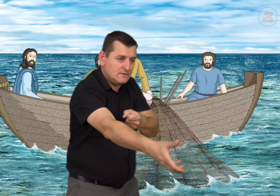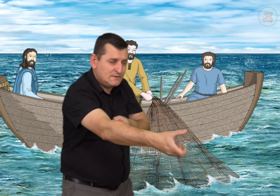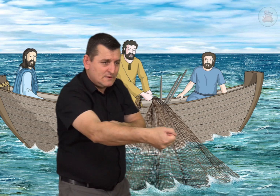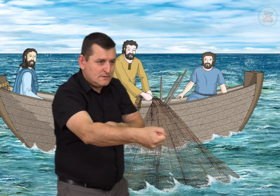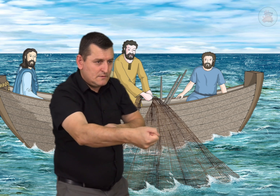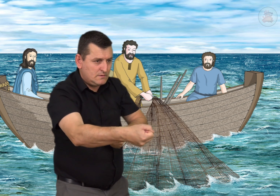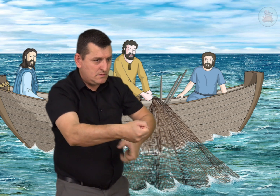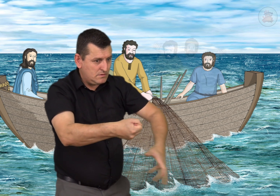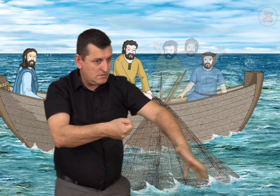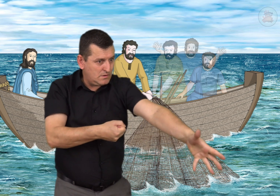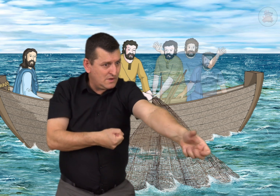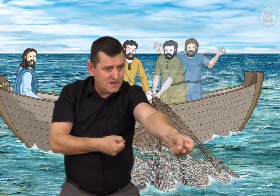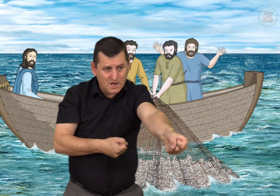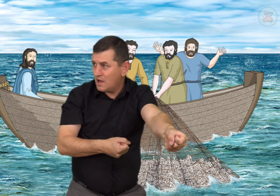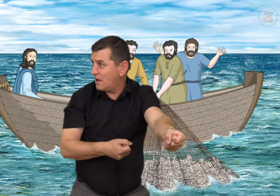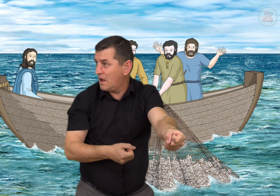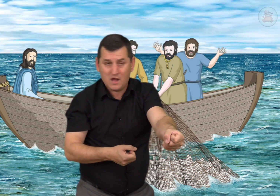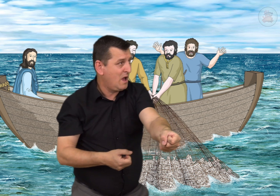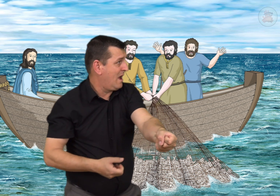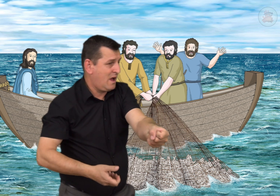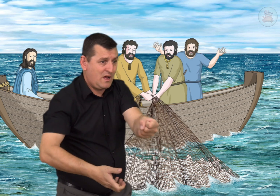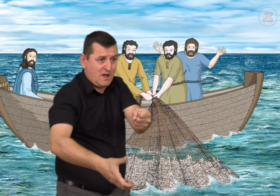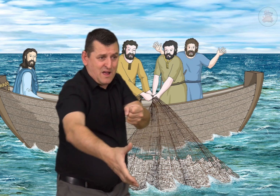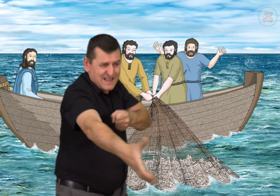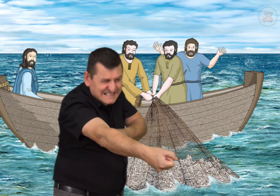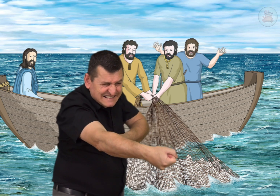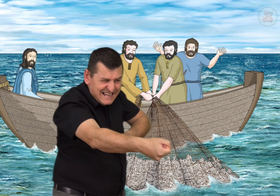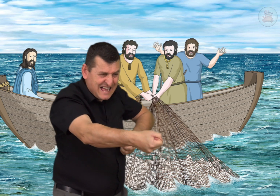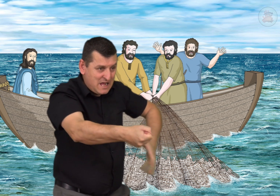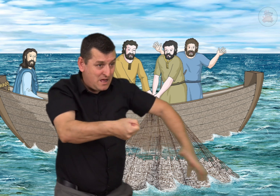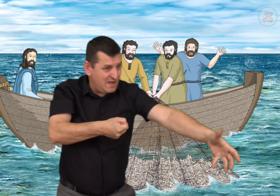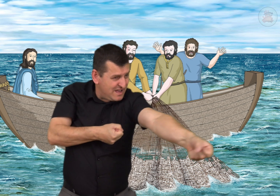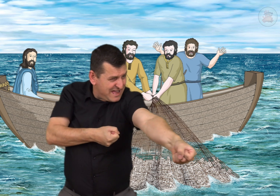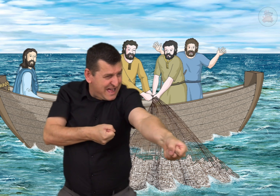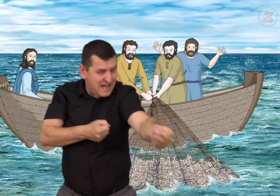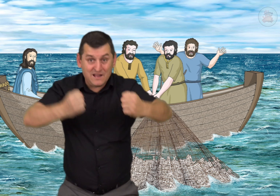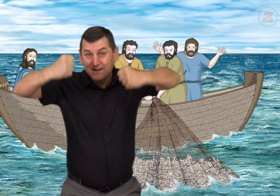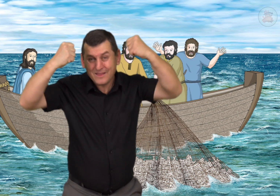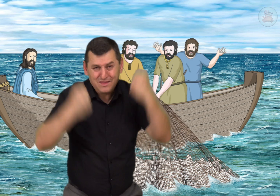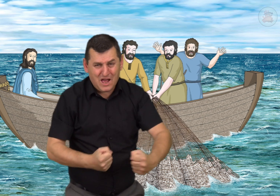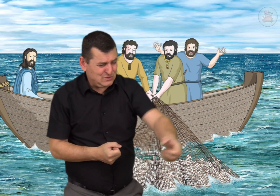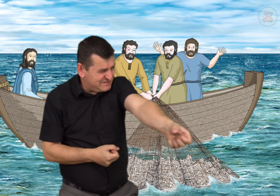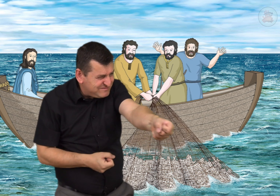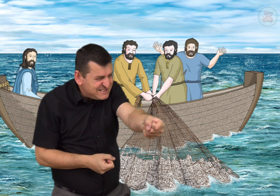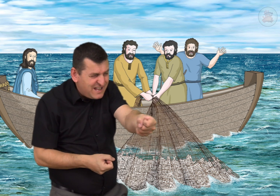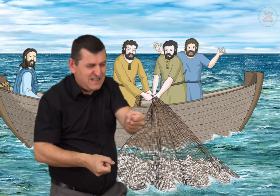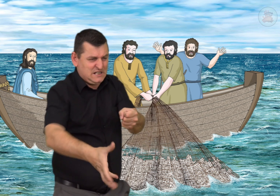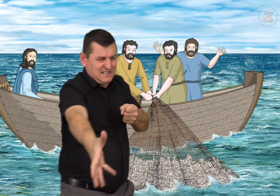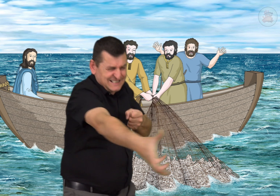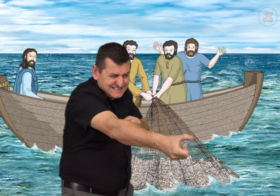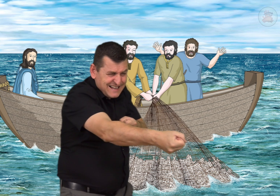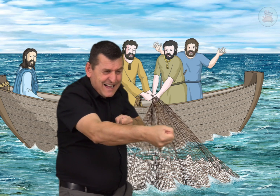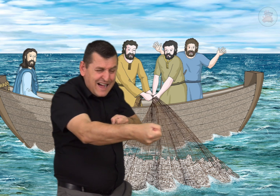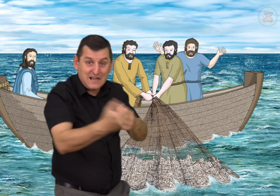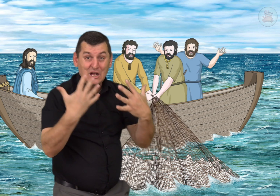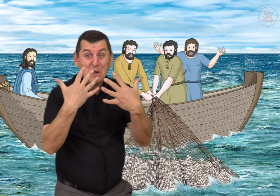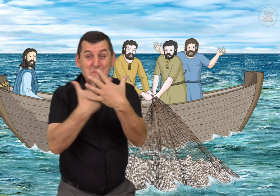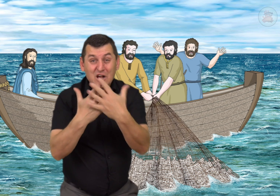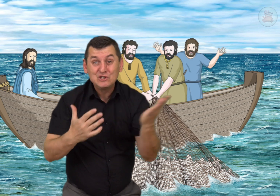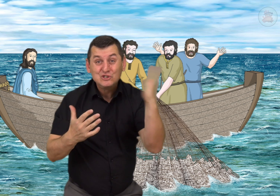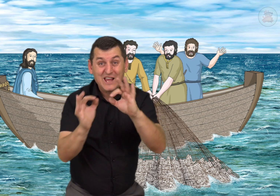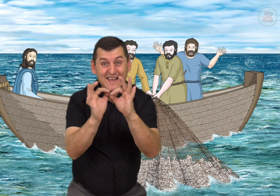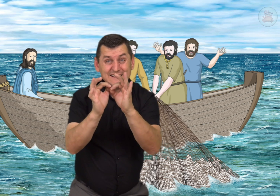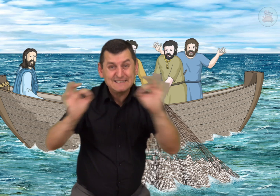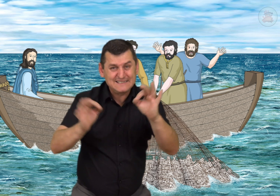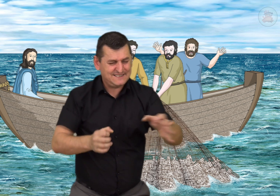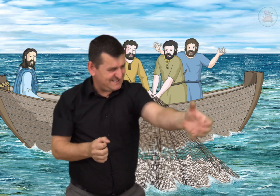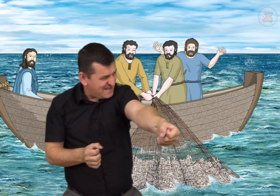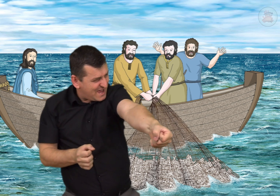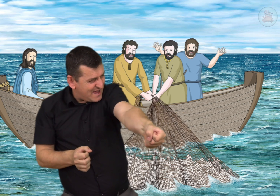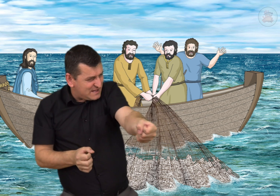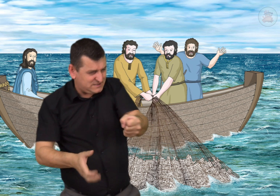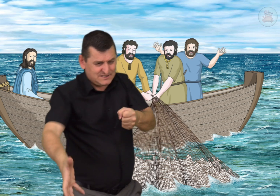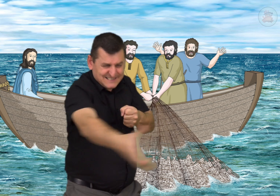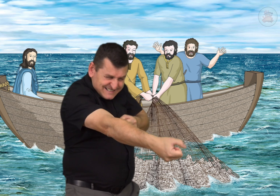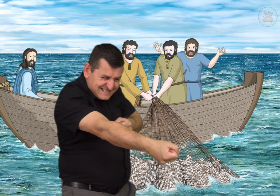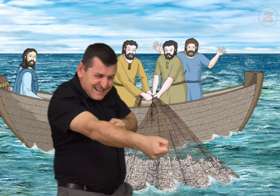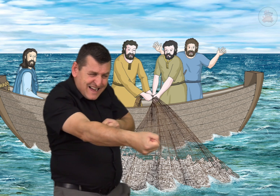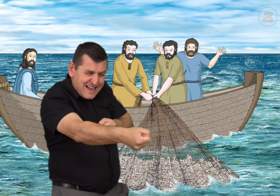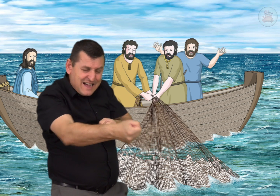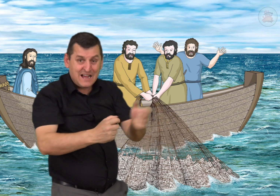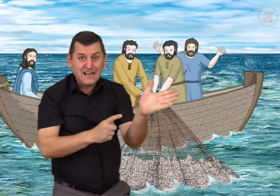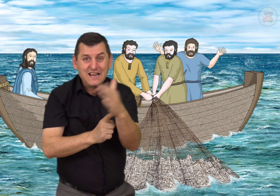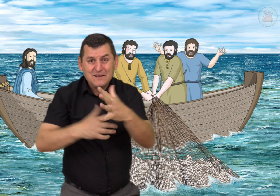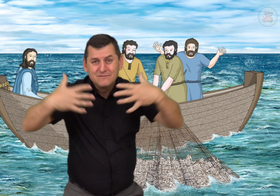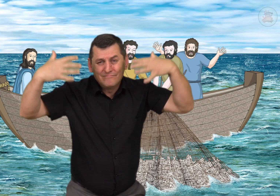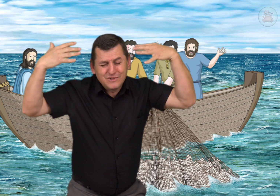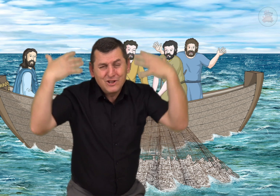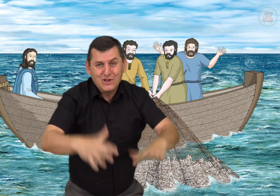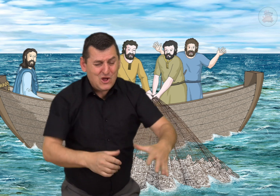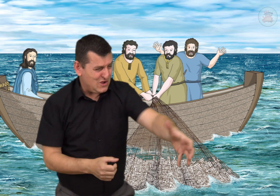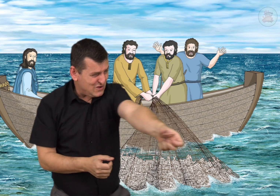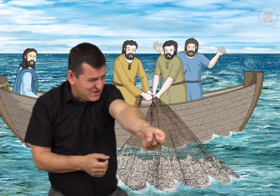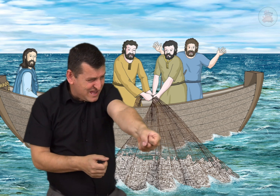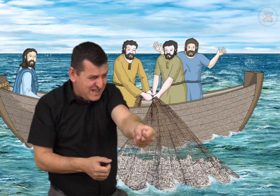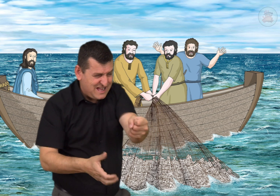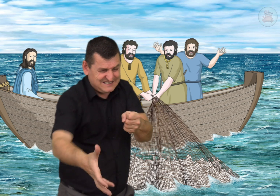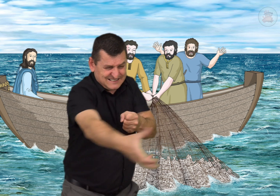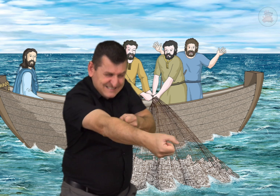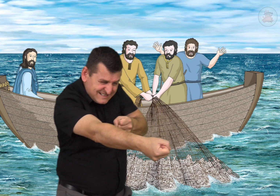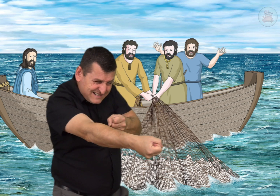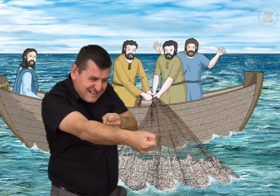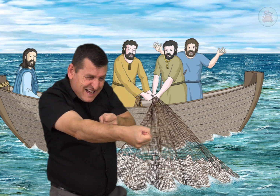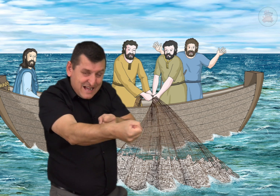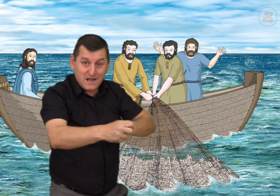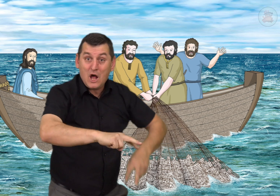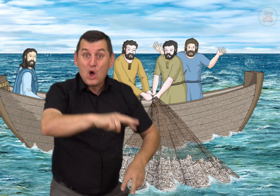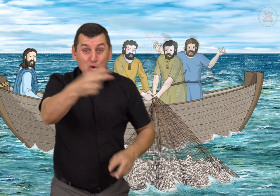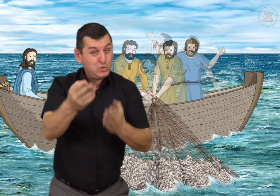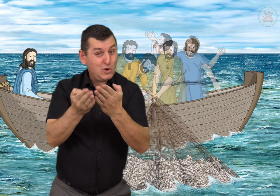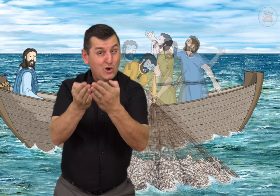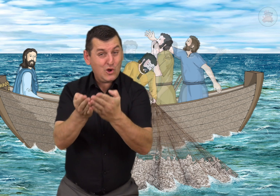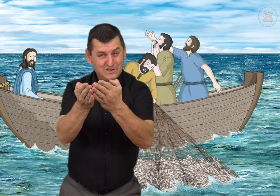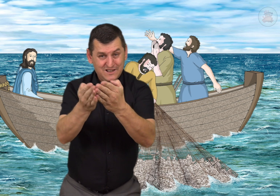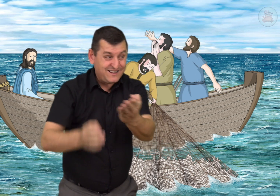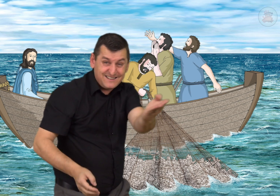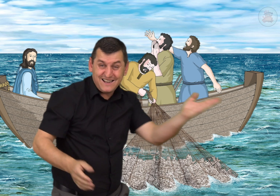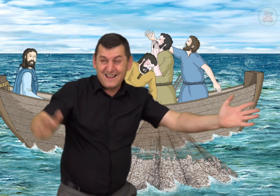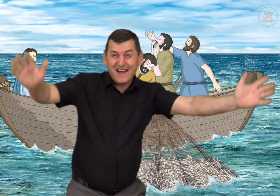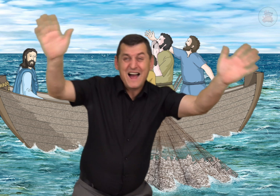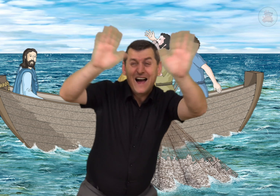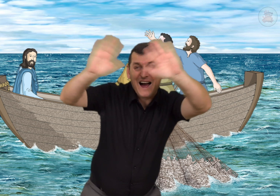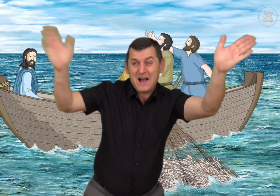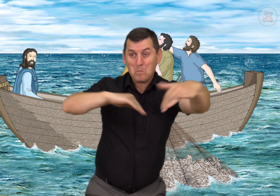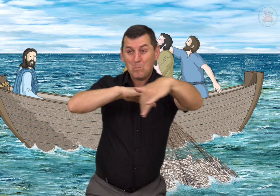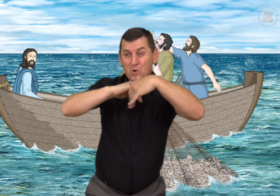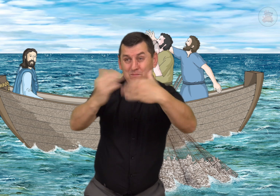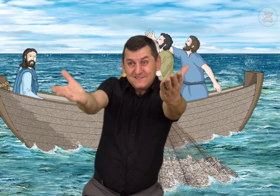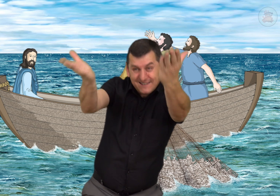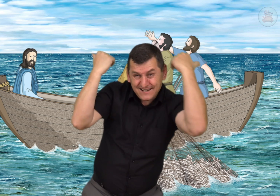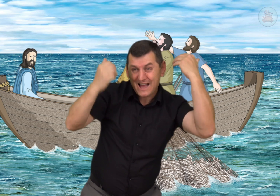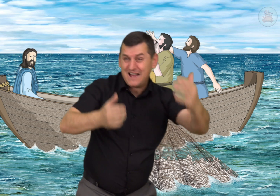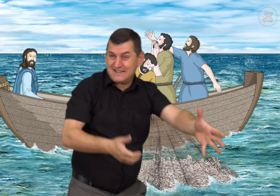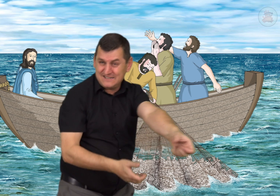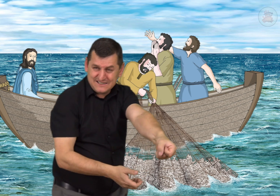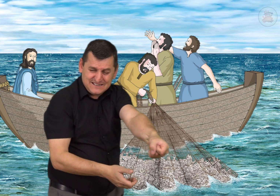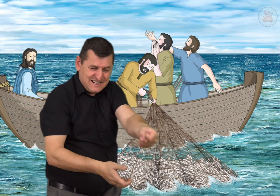When they had done so, they caught such a large number of fish that their nets began to tear.